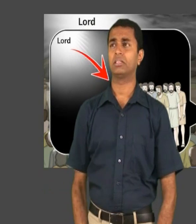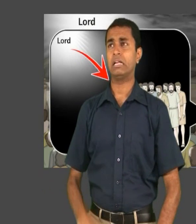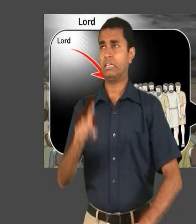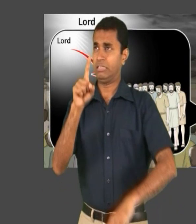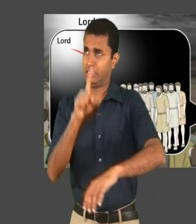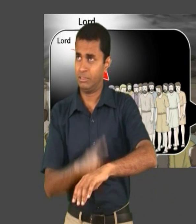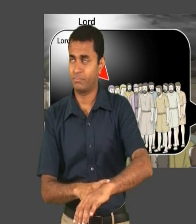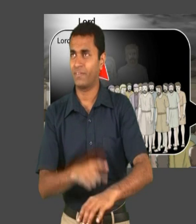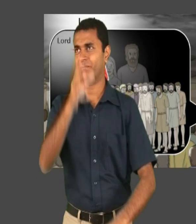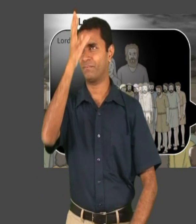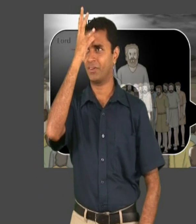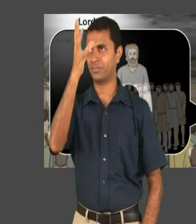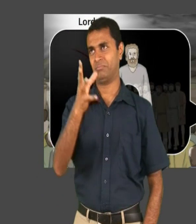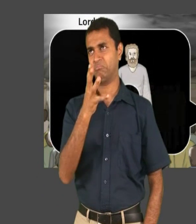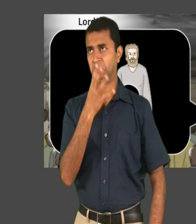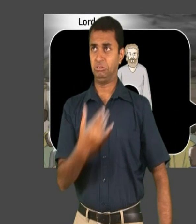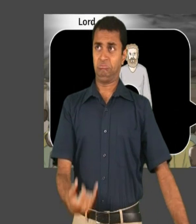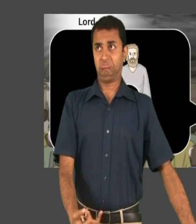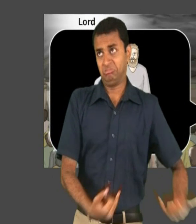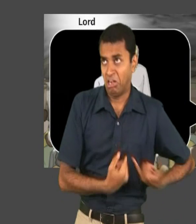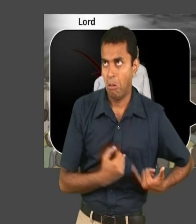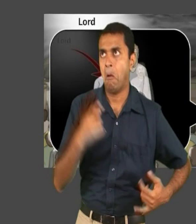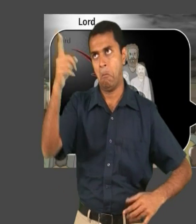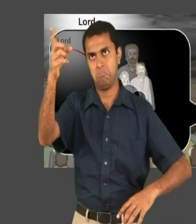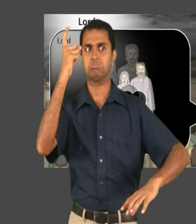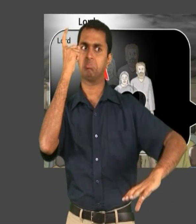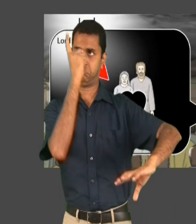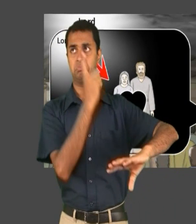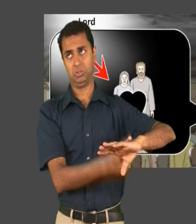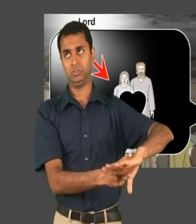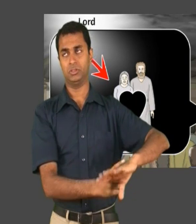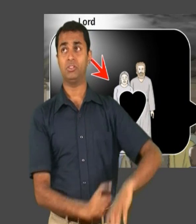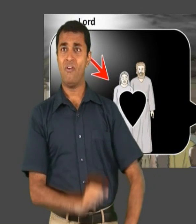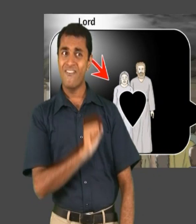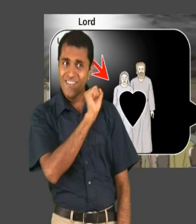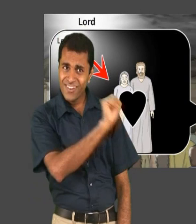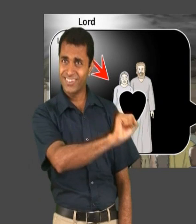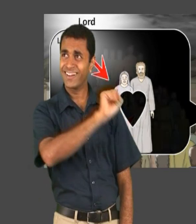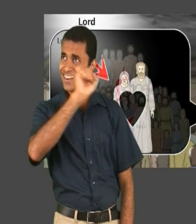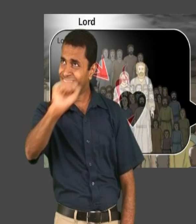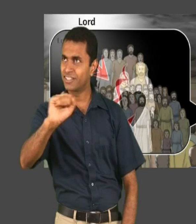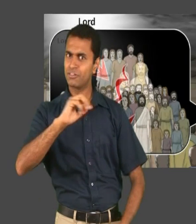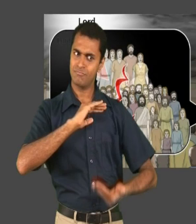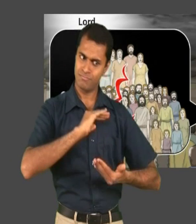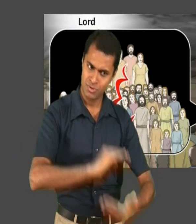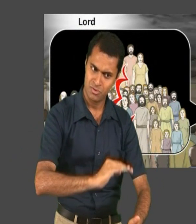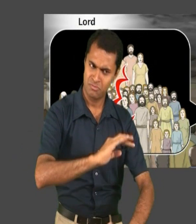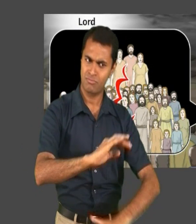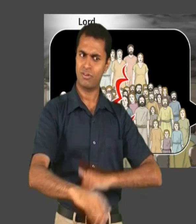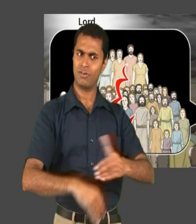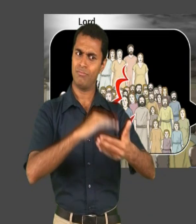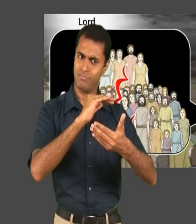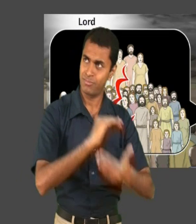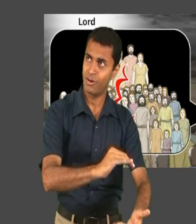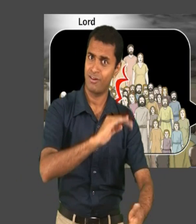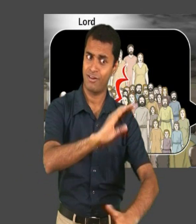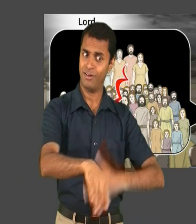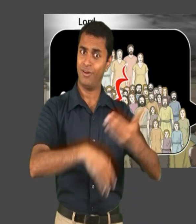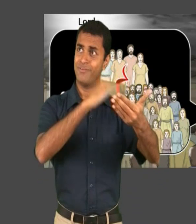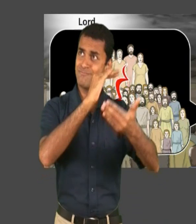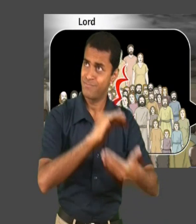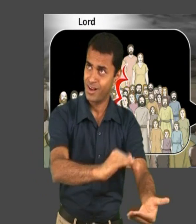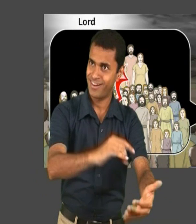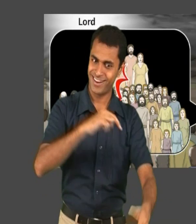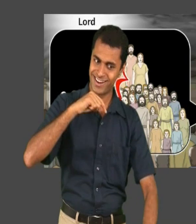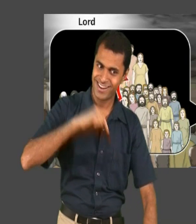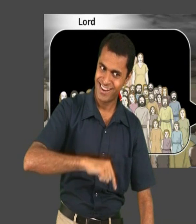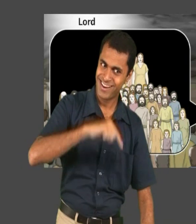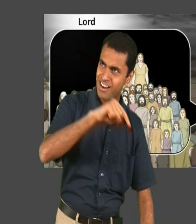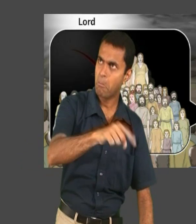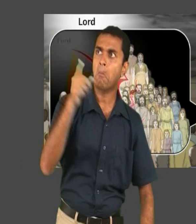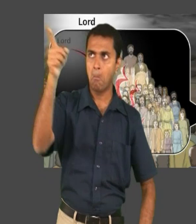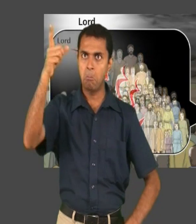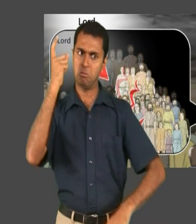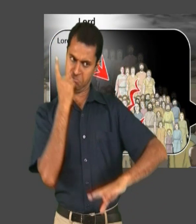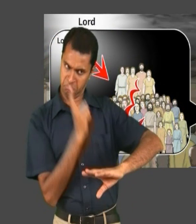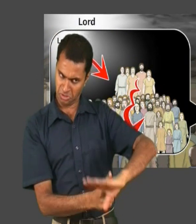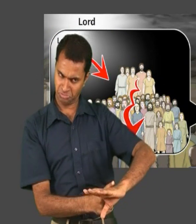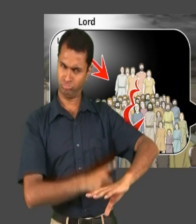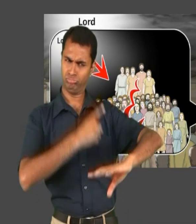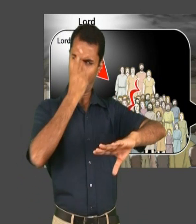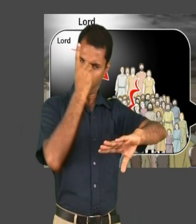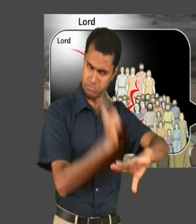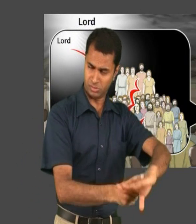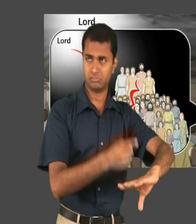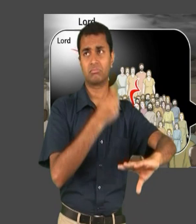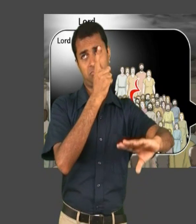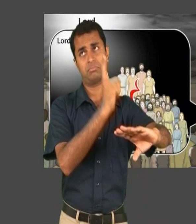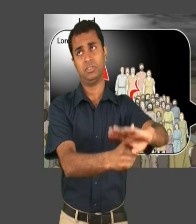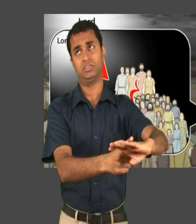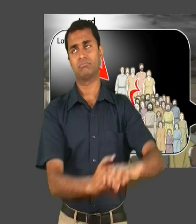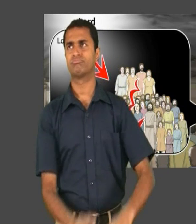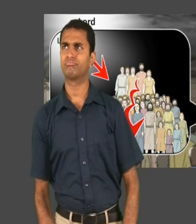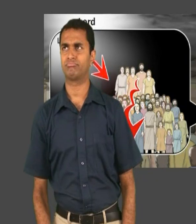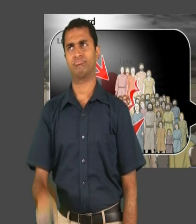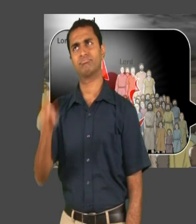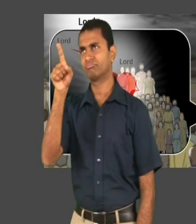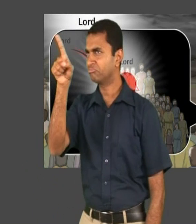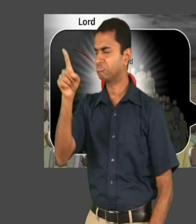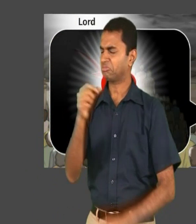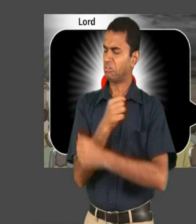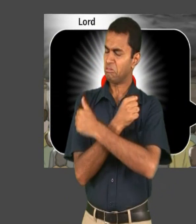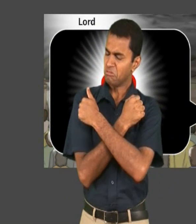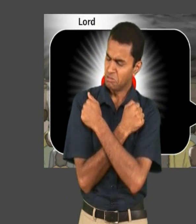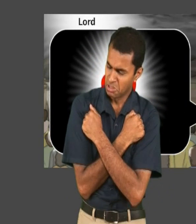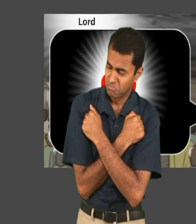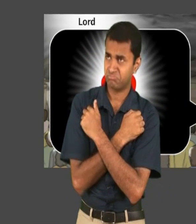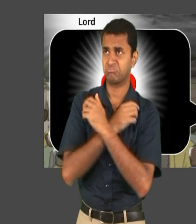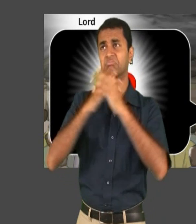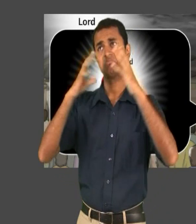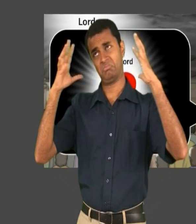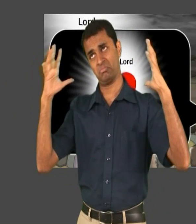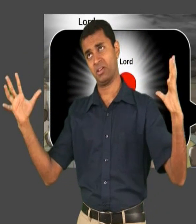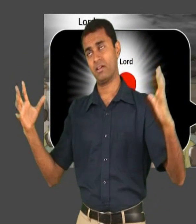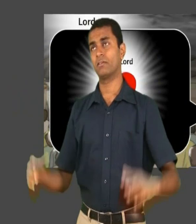He will visit the iniquity of the fathers upon their children to the third and fourth generation.’